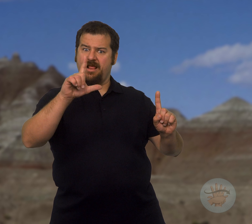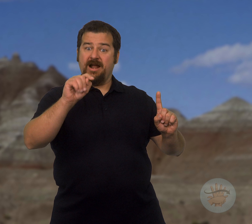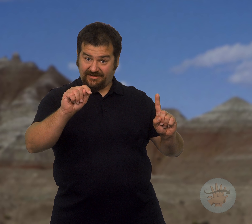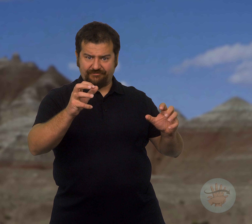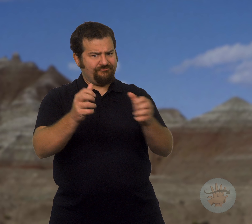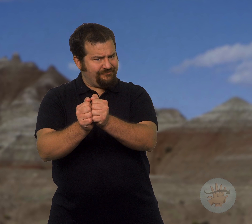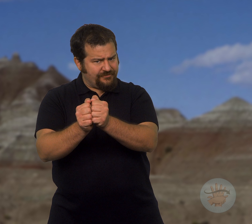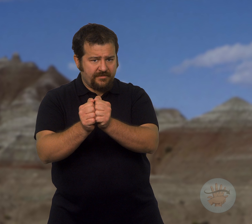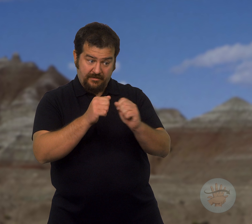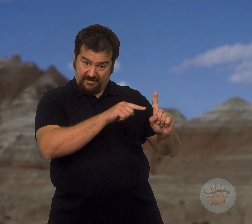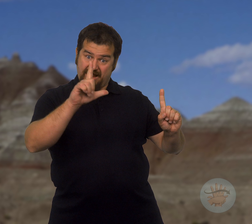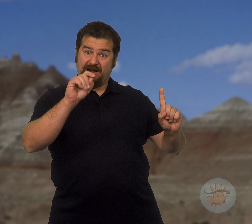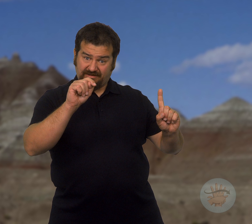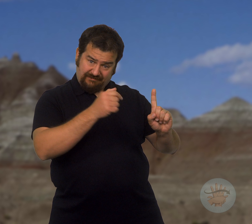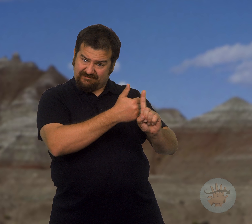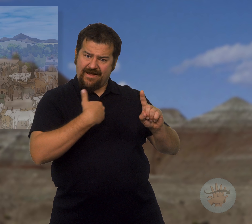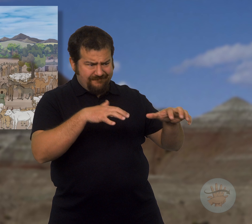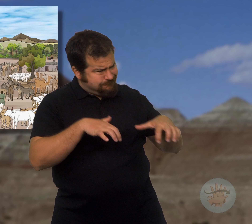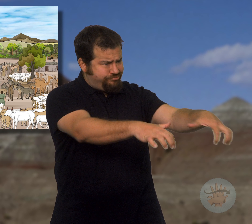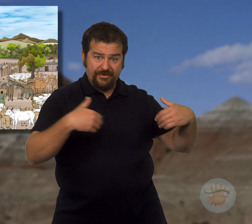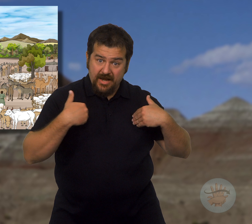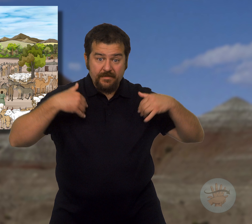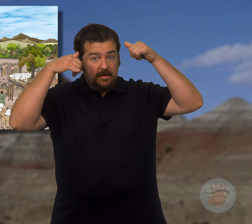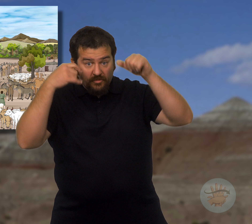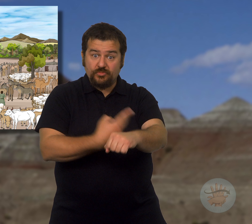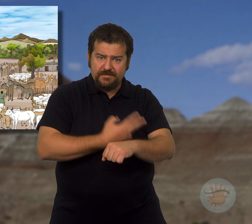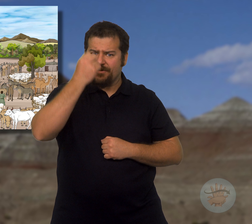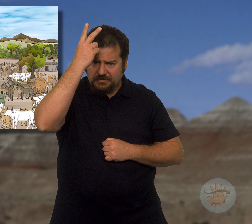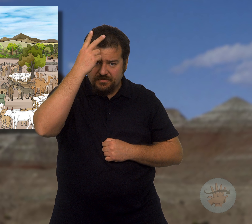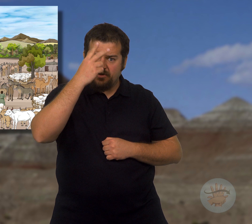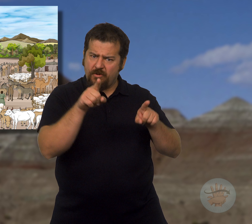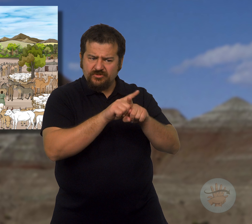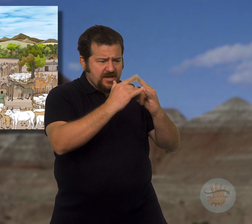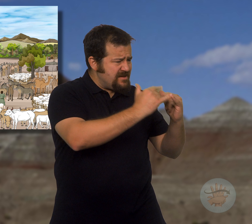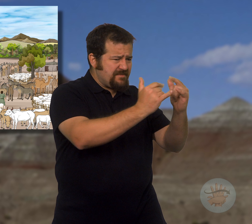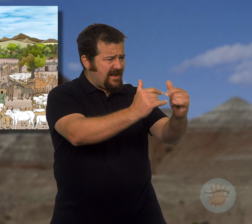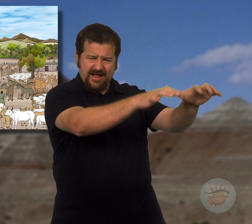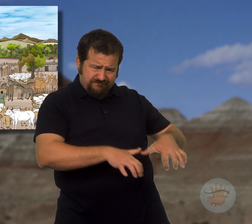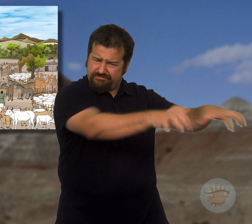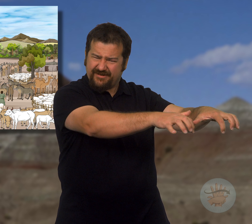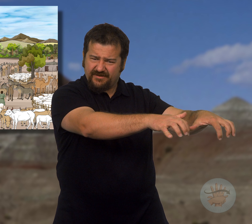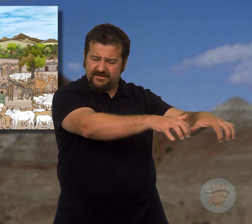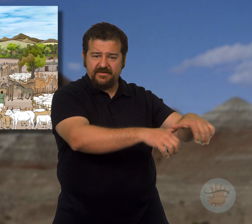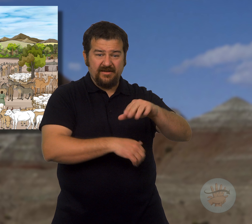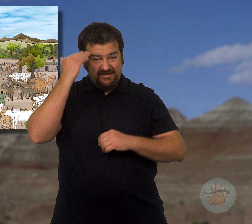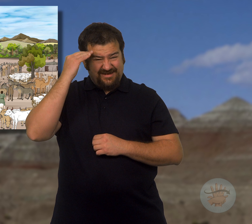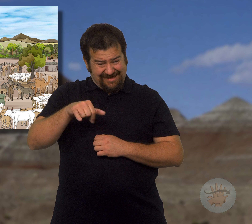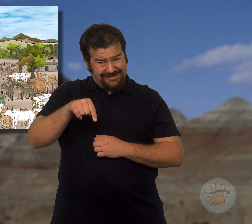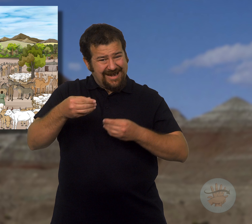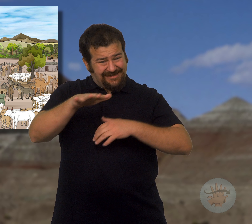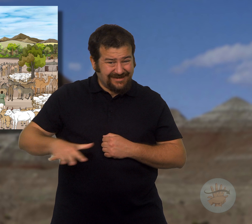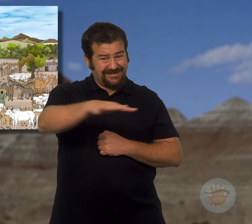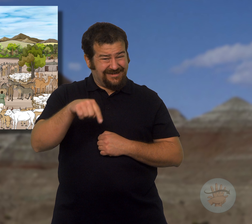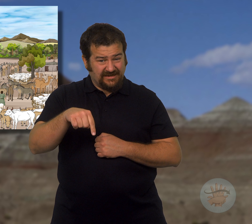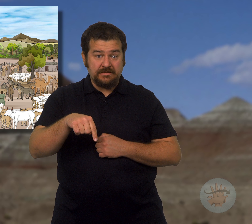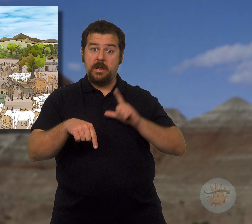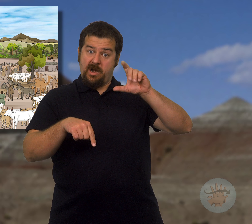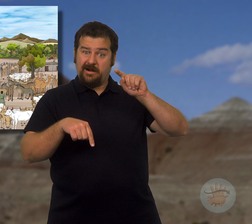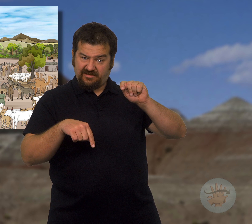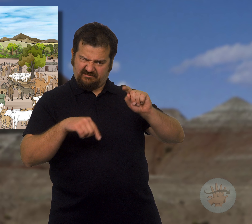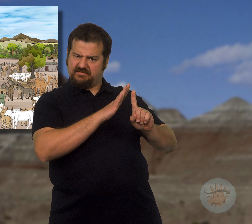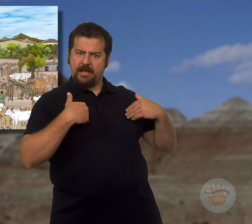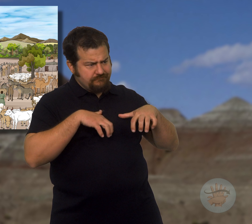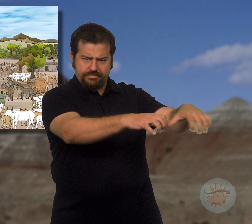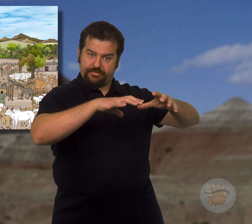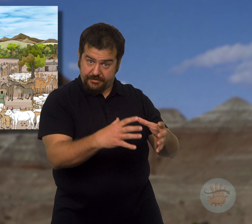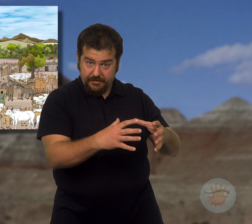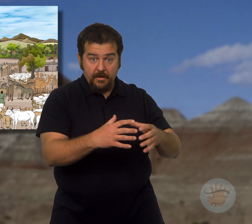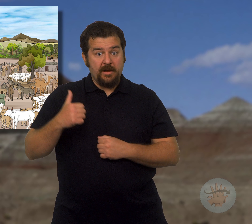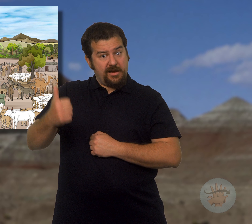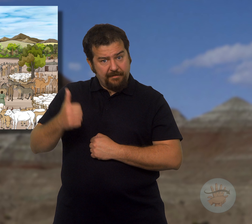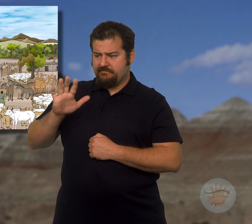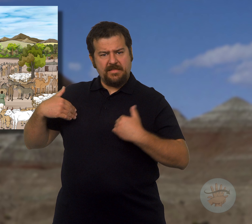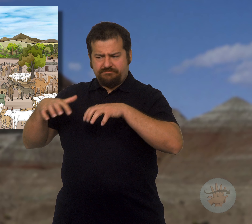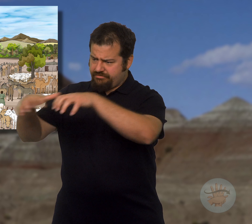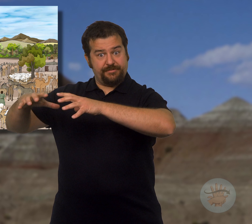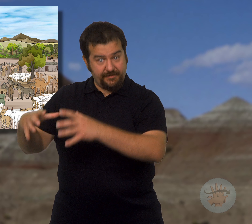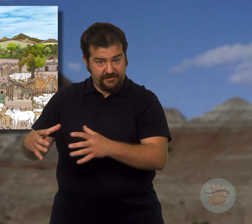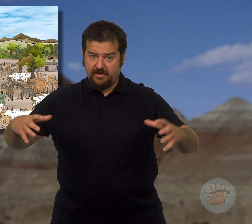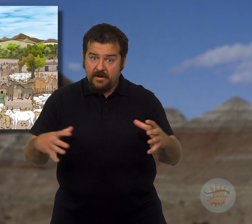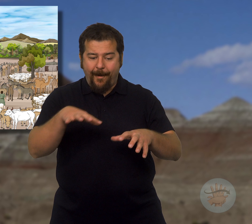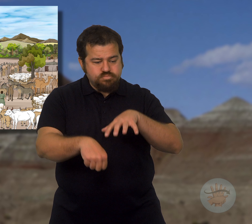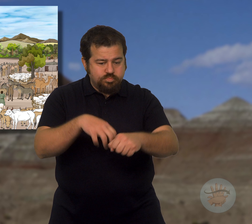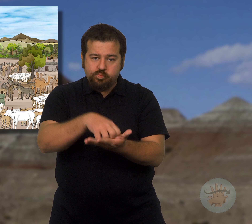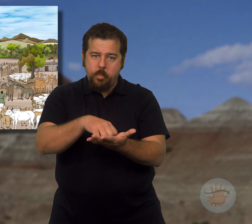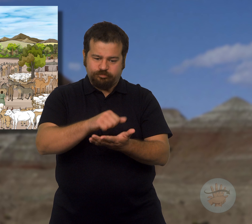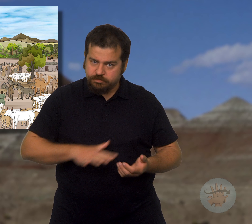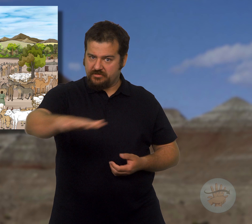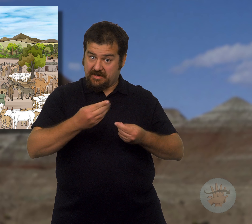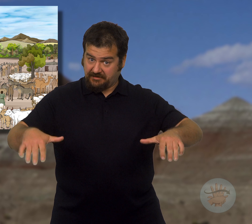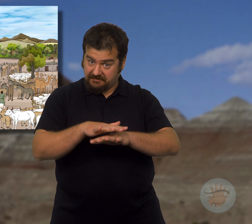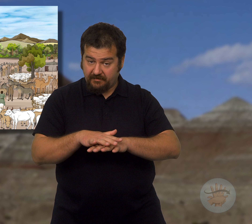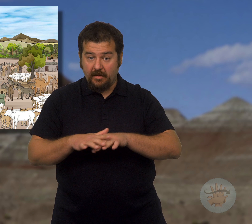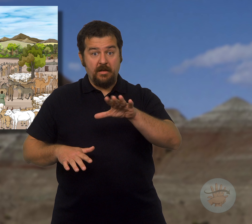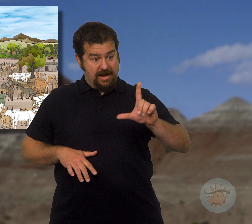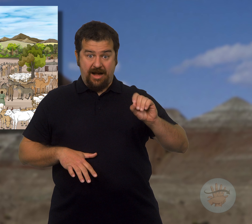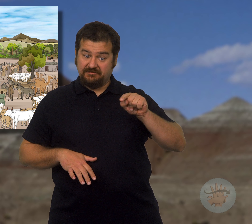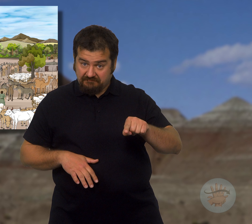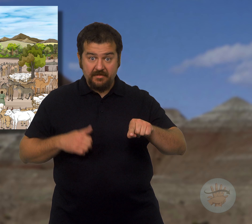But the land was unable to support both of them while they stayed together, for they had so many possessions that they were unable to coexist.